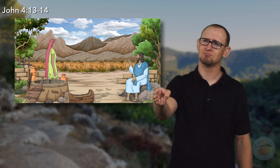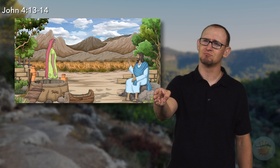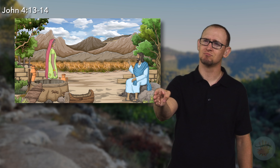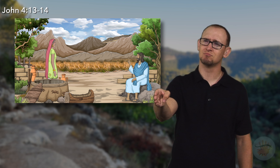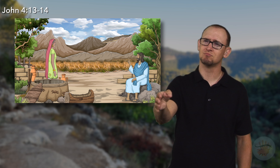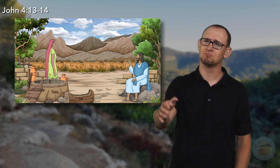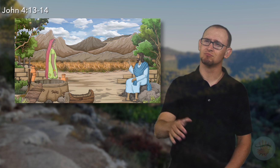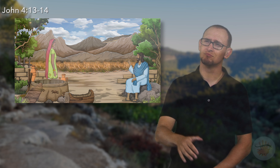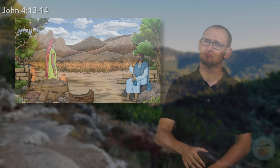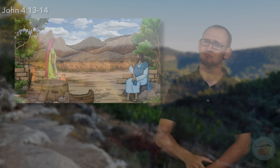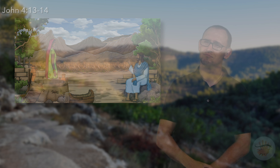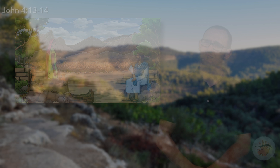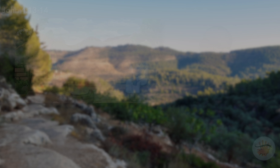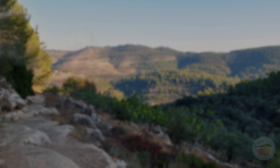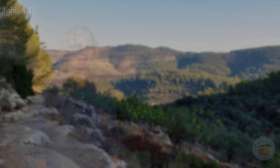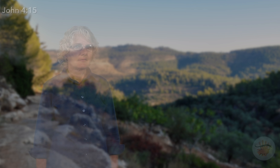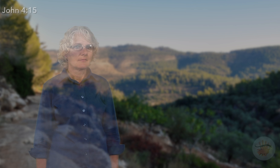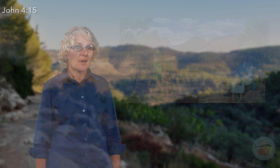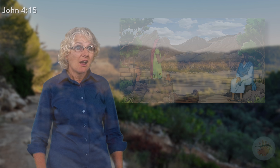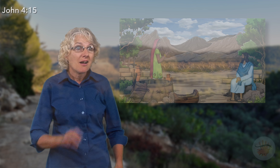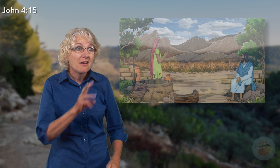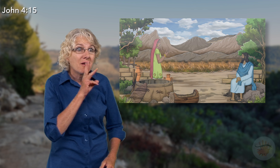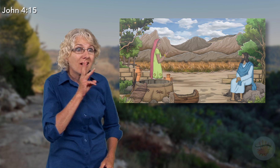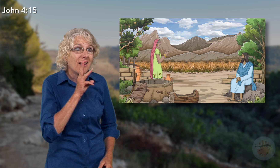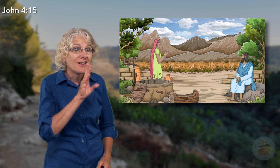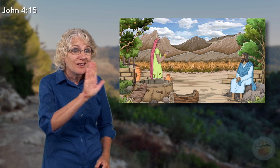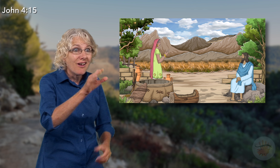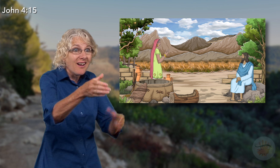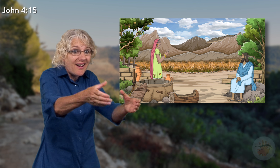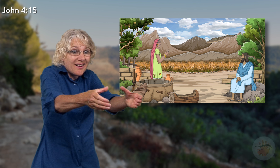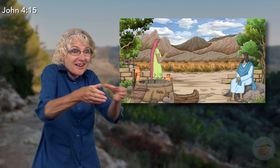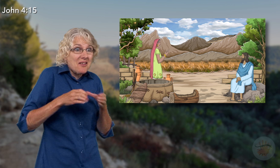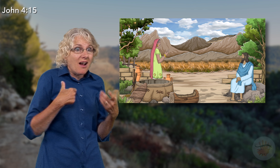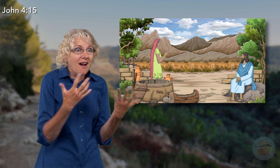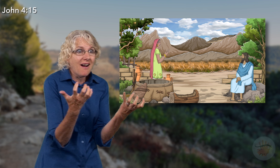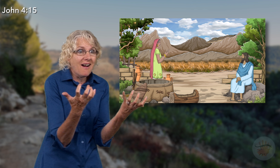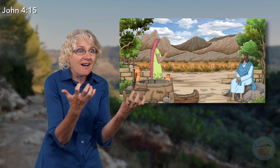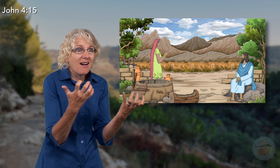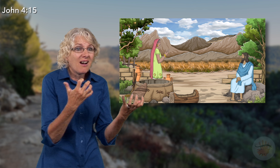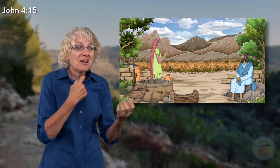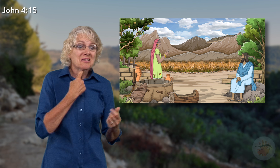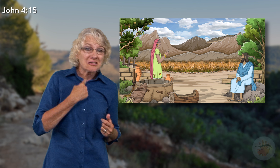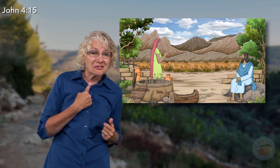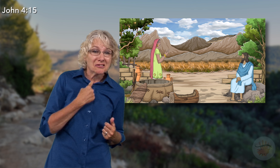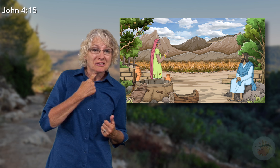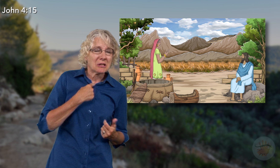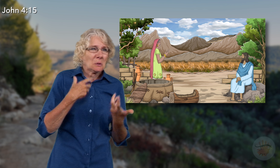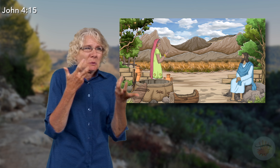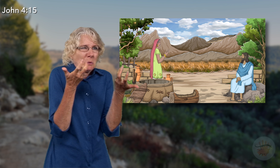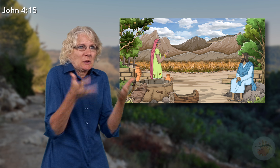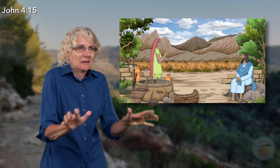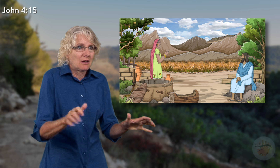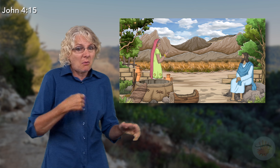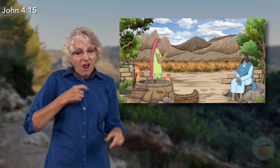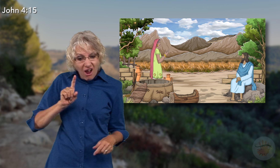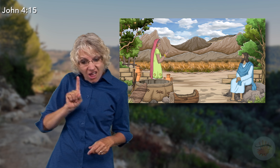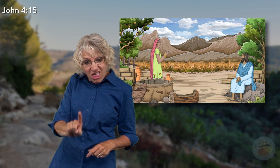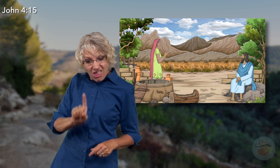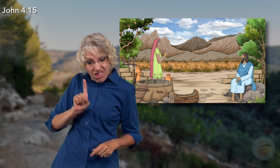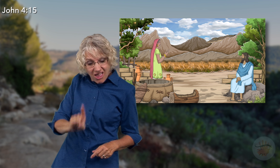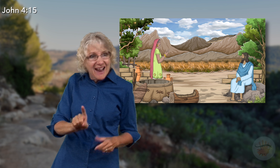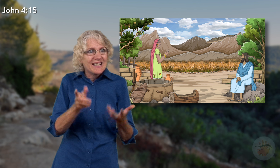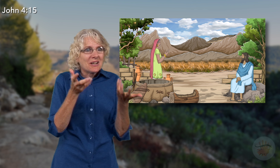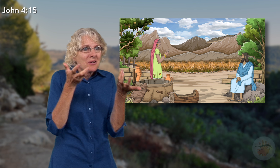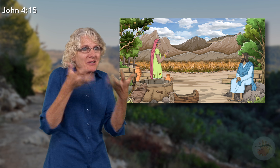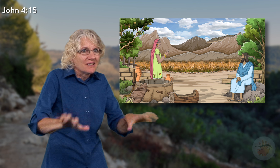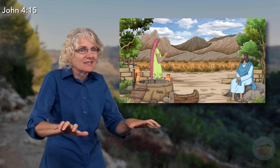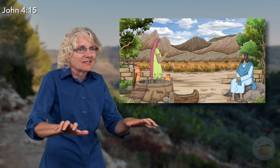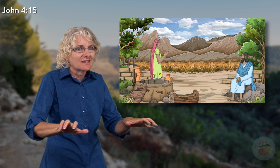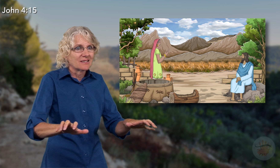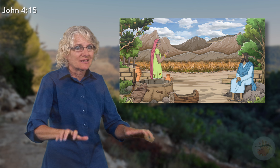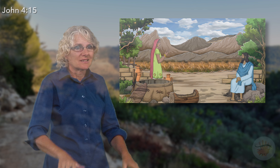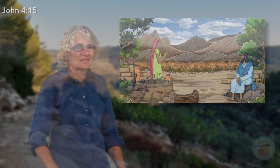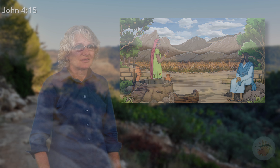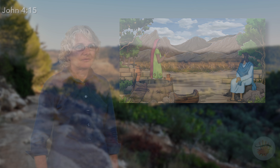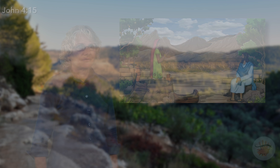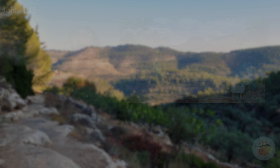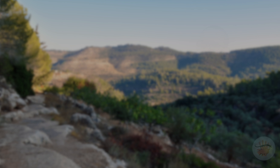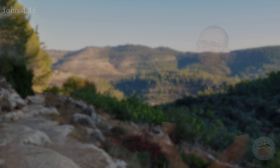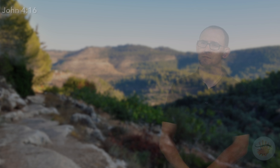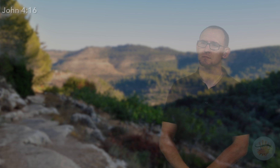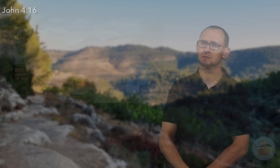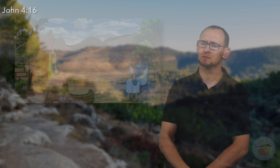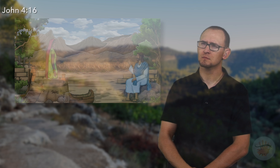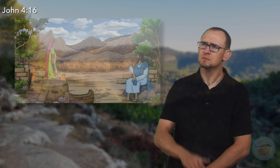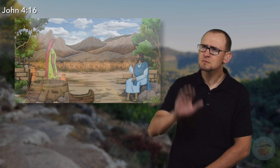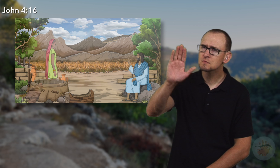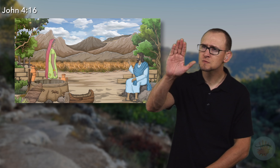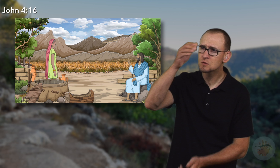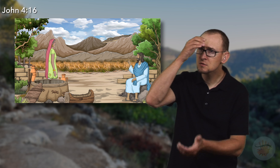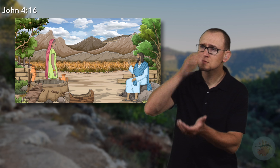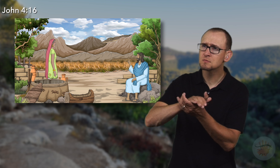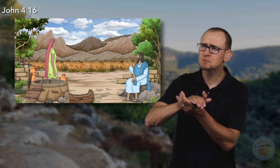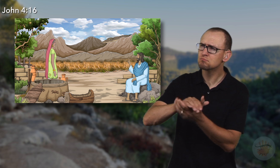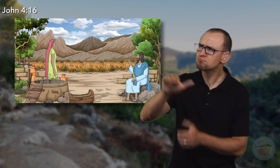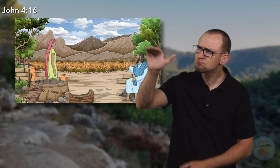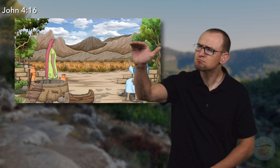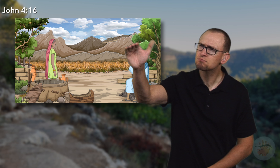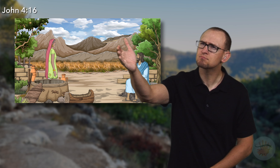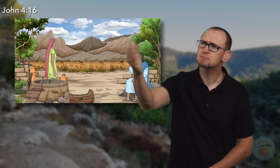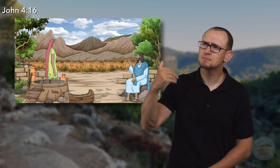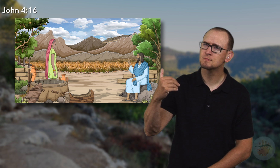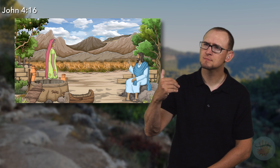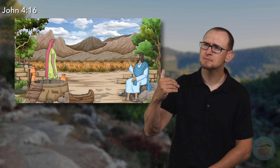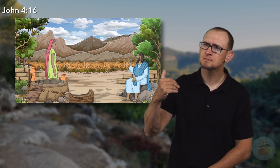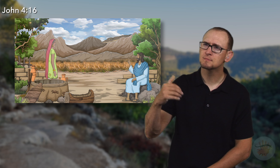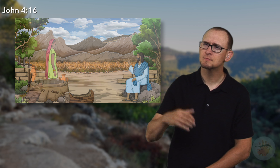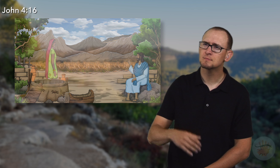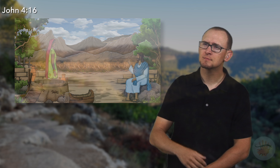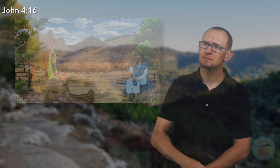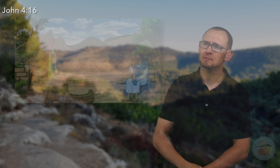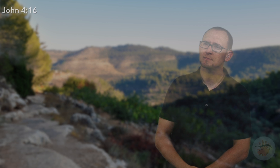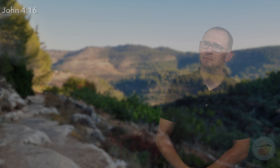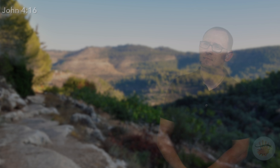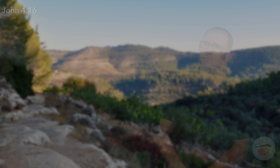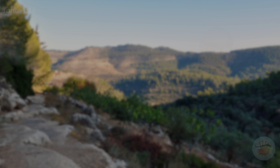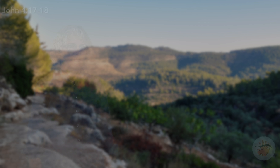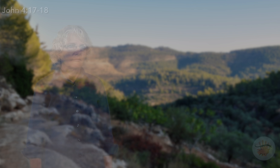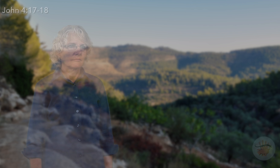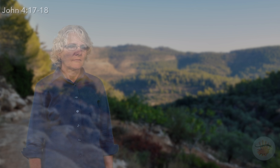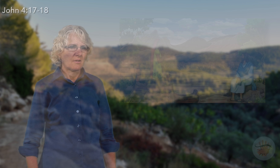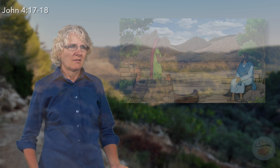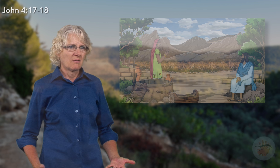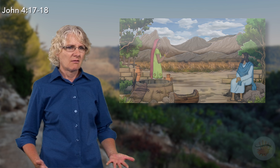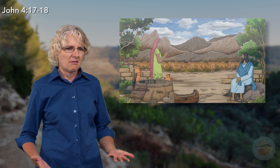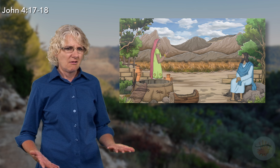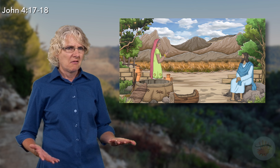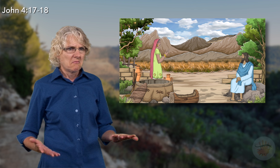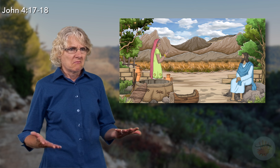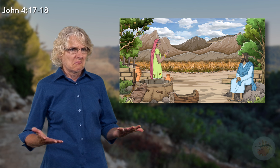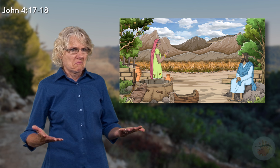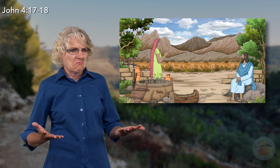The woman said to Him, “Sir, give me this water so that I will not get thirsty and have to keep coming here to draw water.” Jesus told her, “Go, call your husband and come back.”